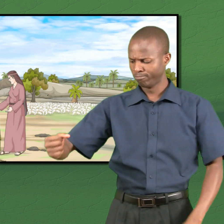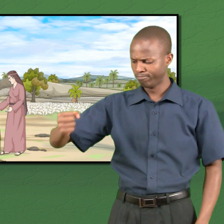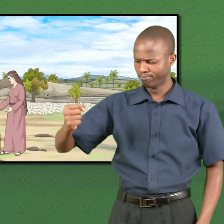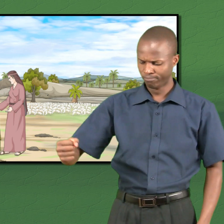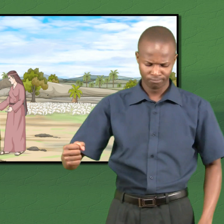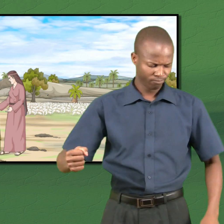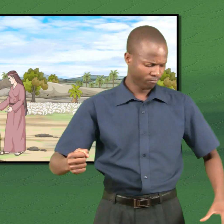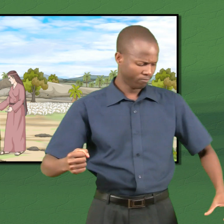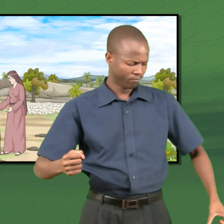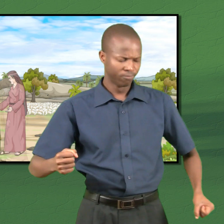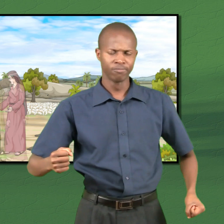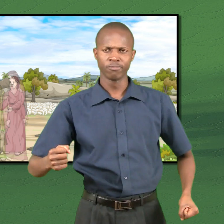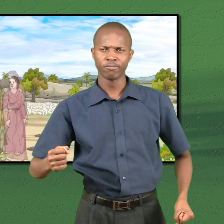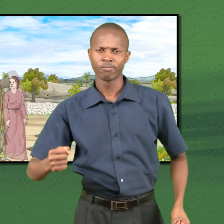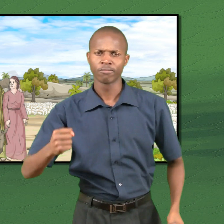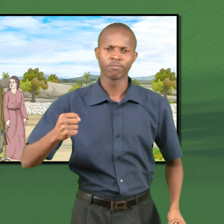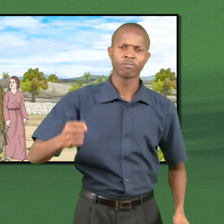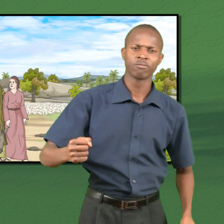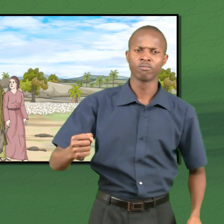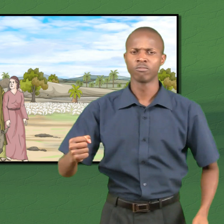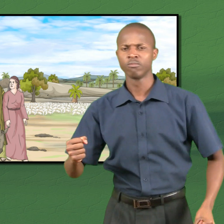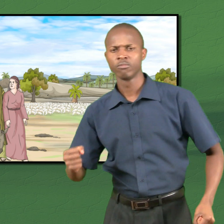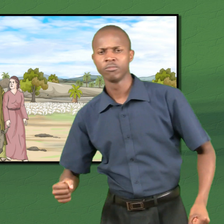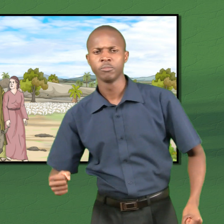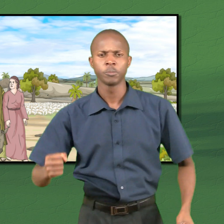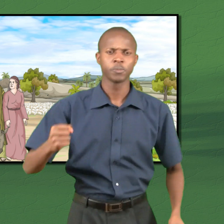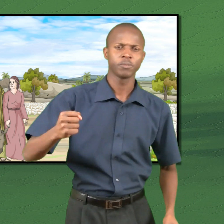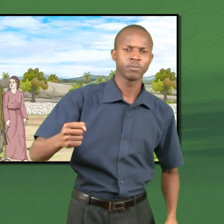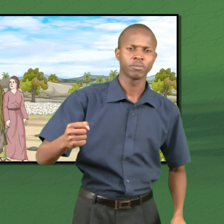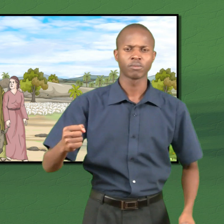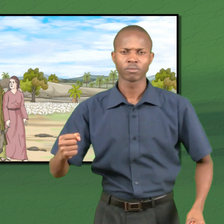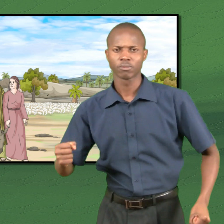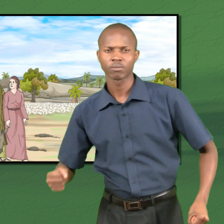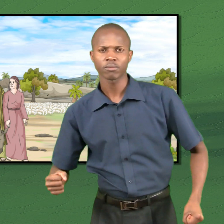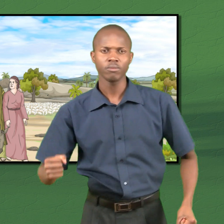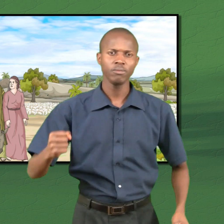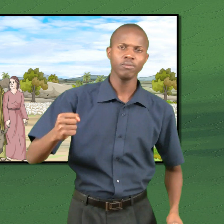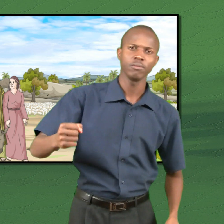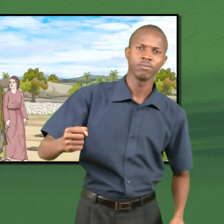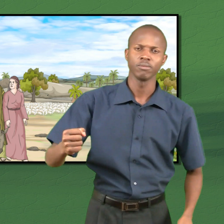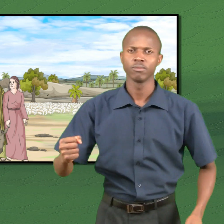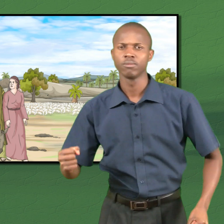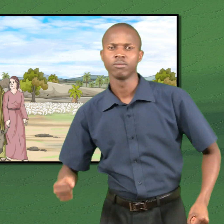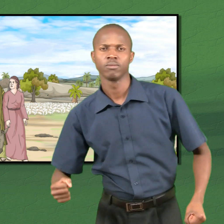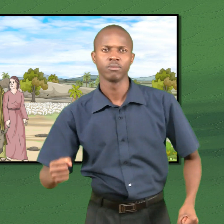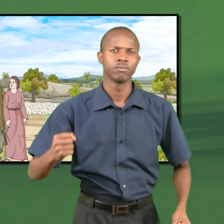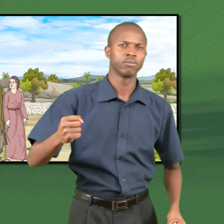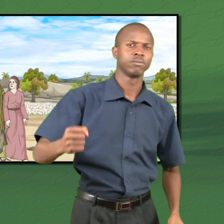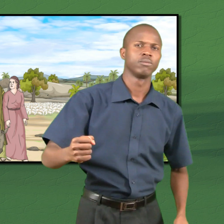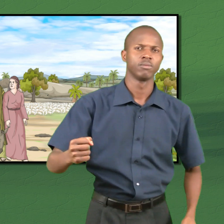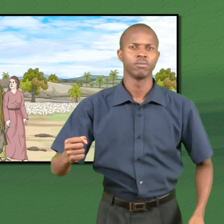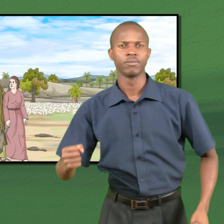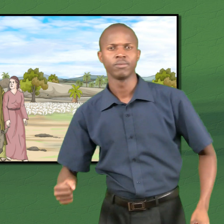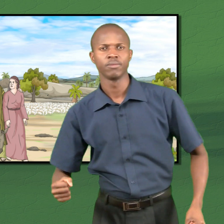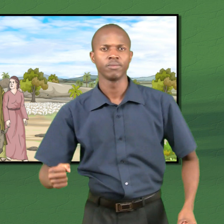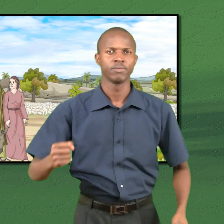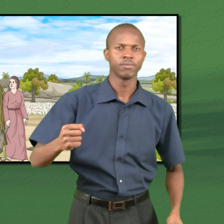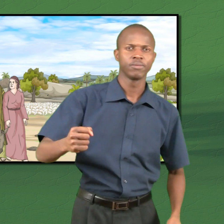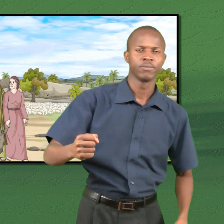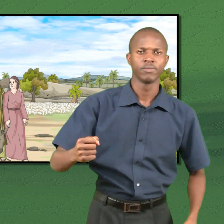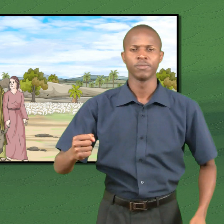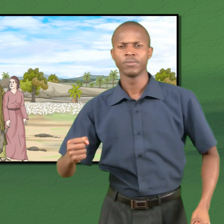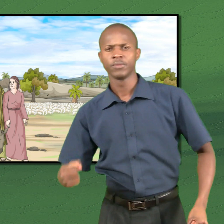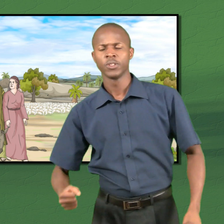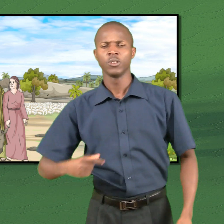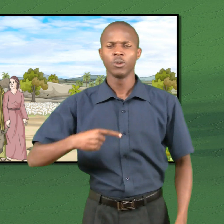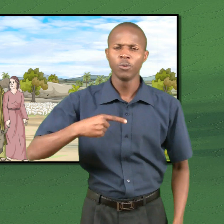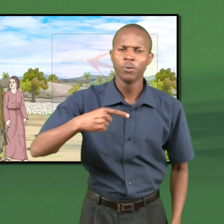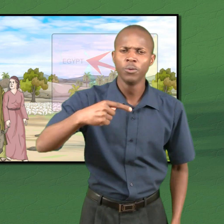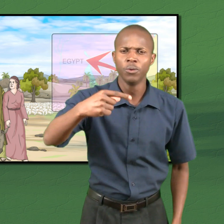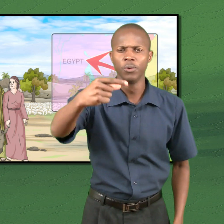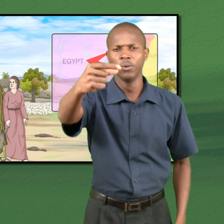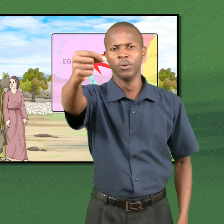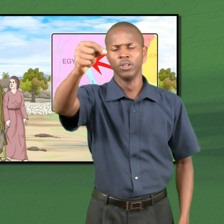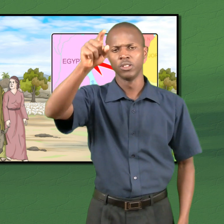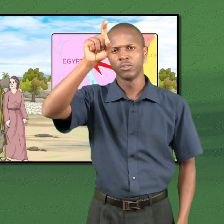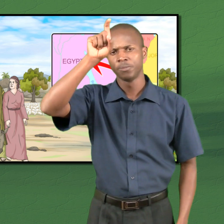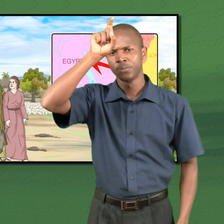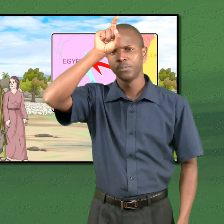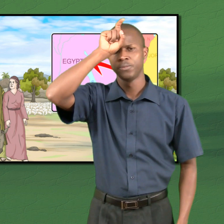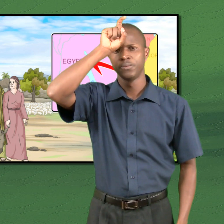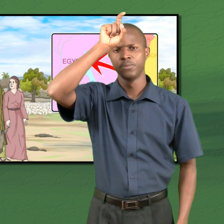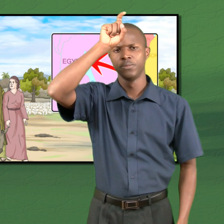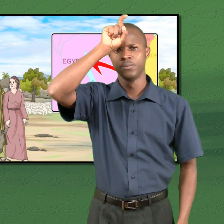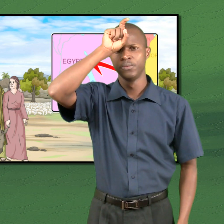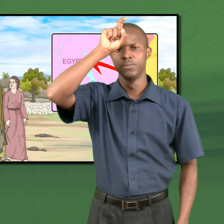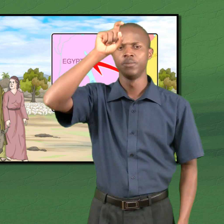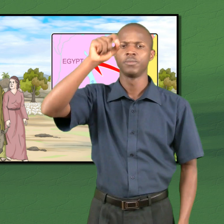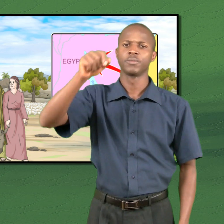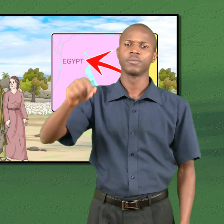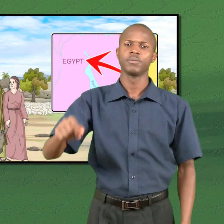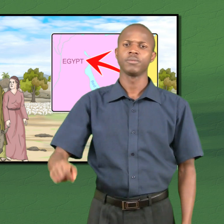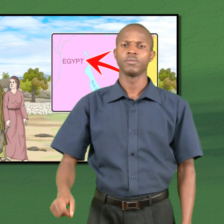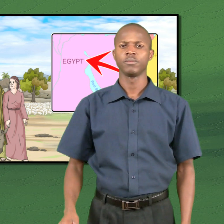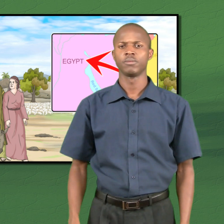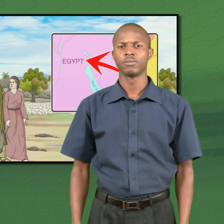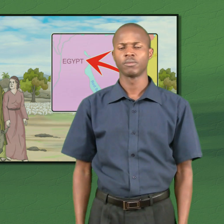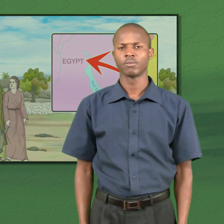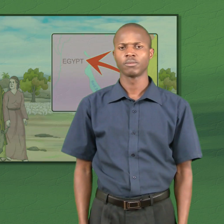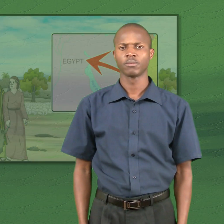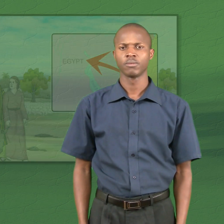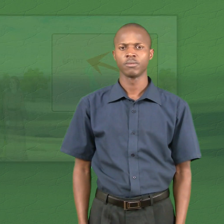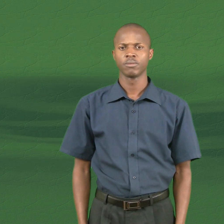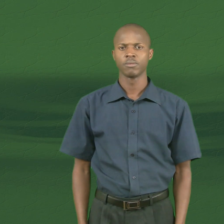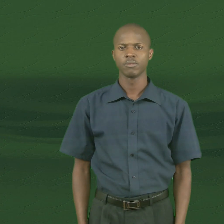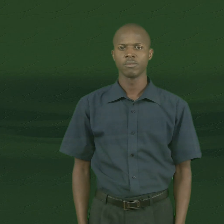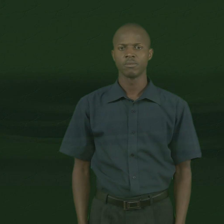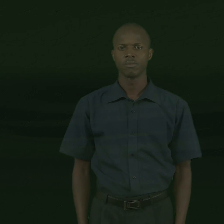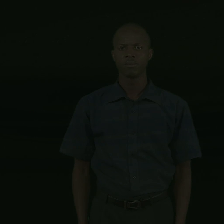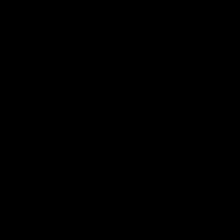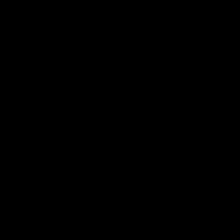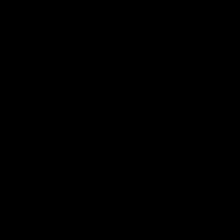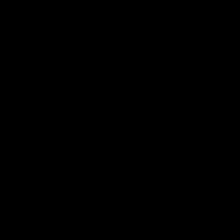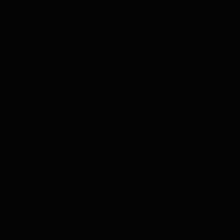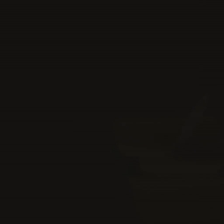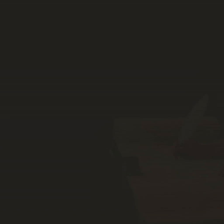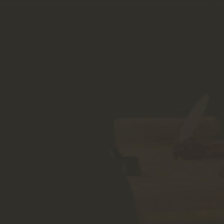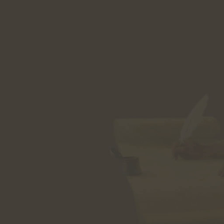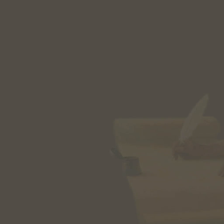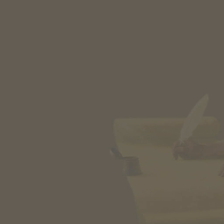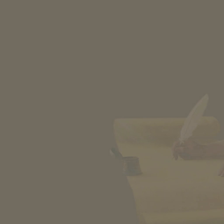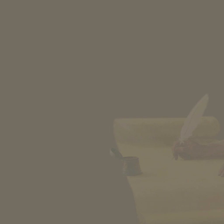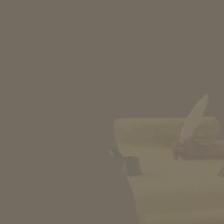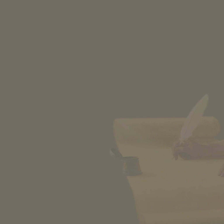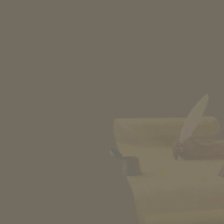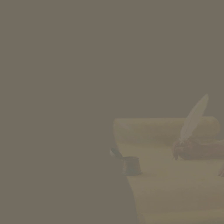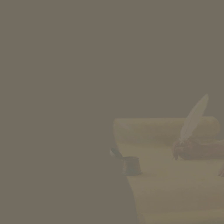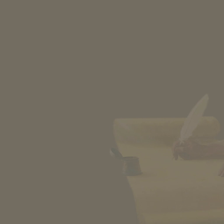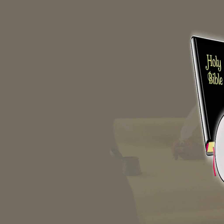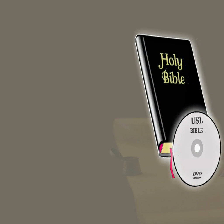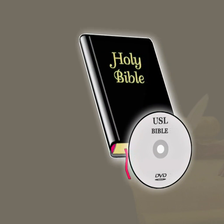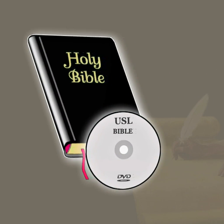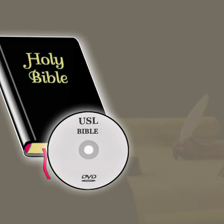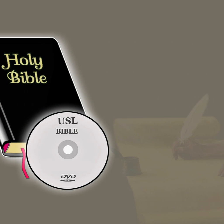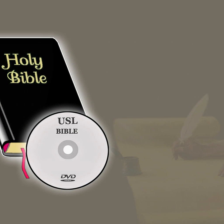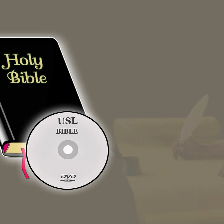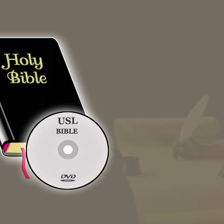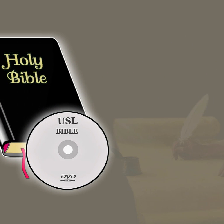And he took the staff of God in his hand.